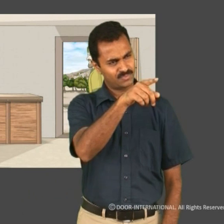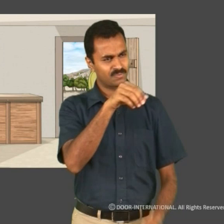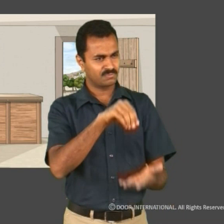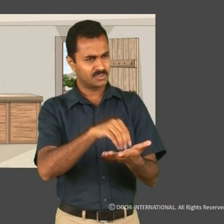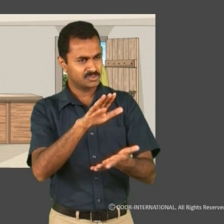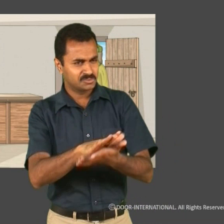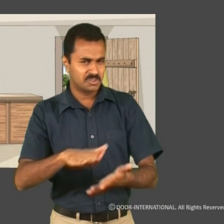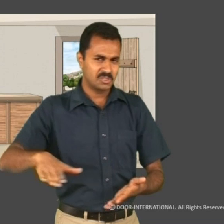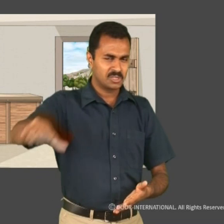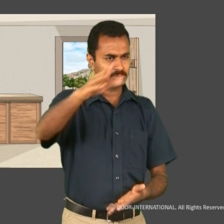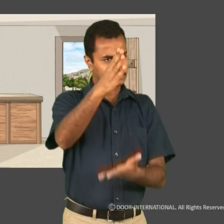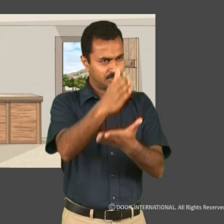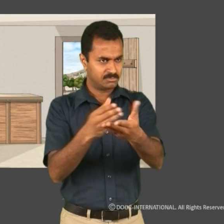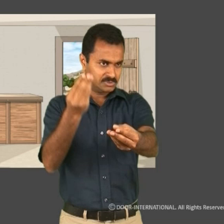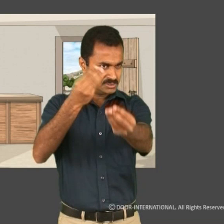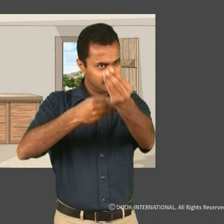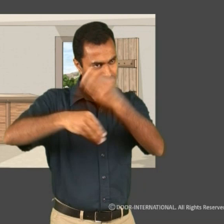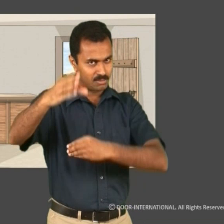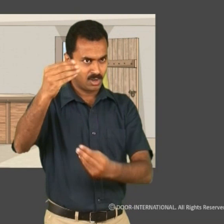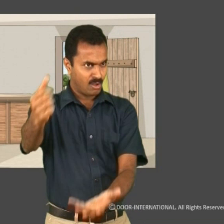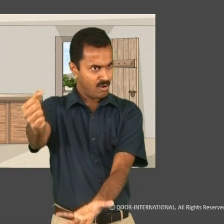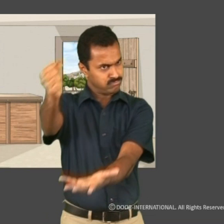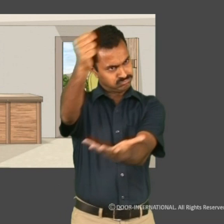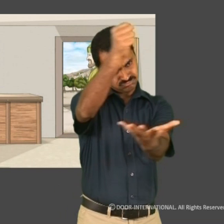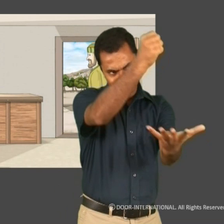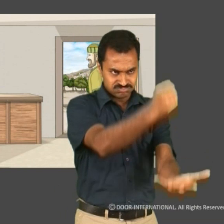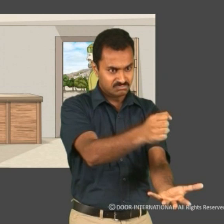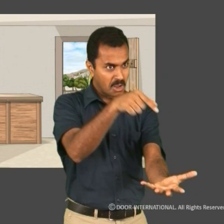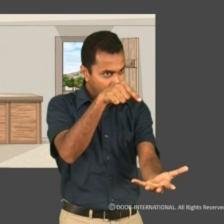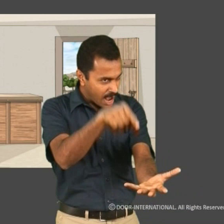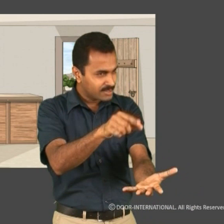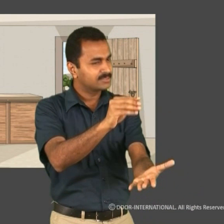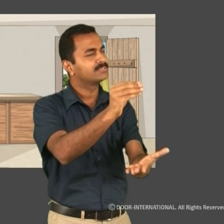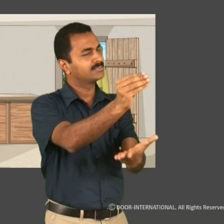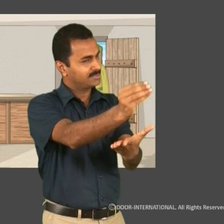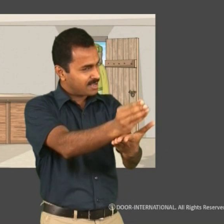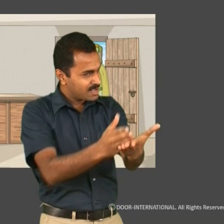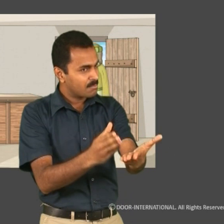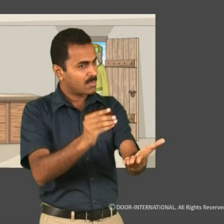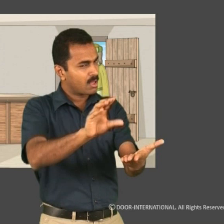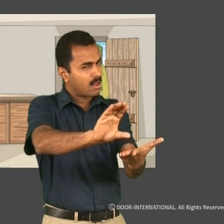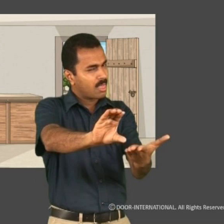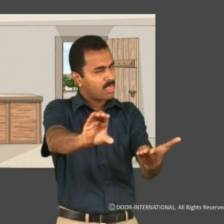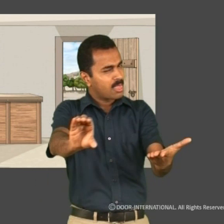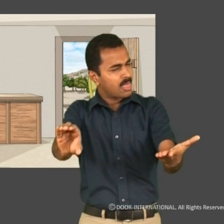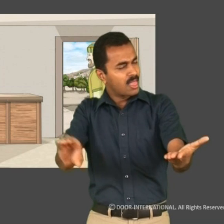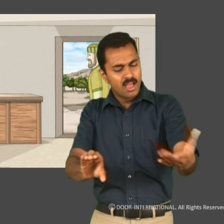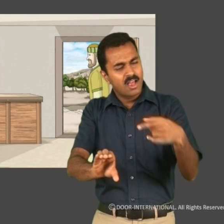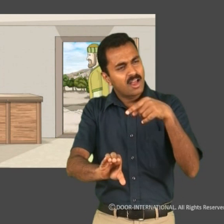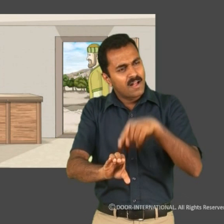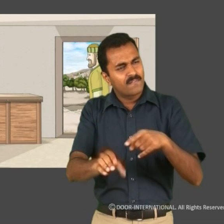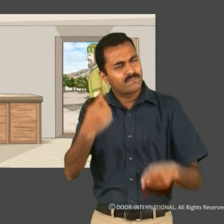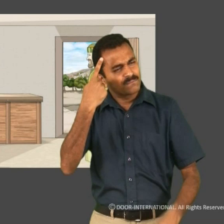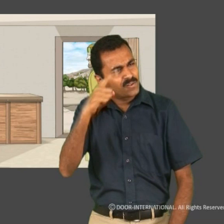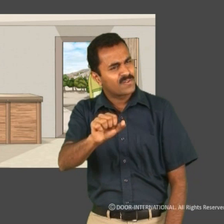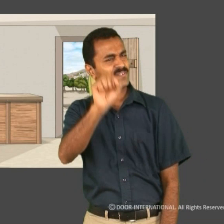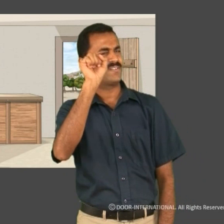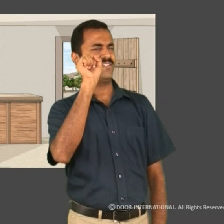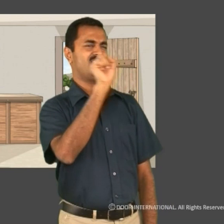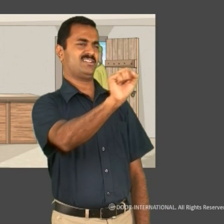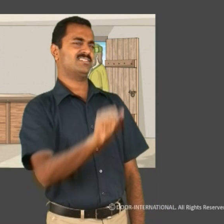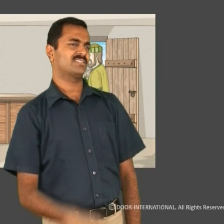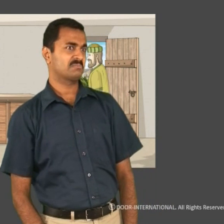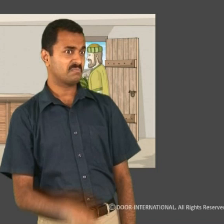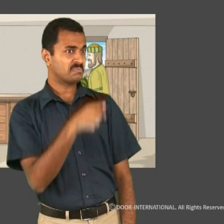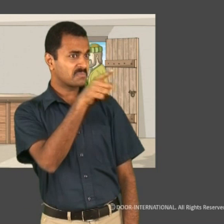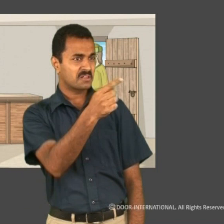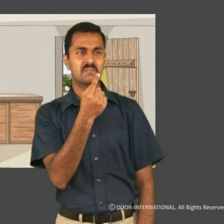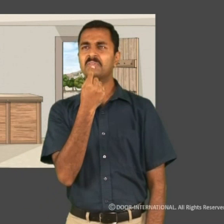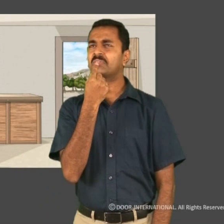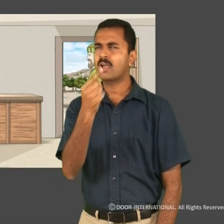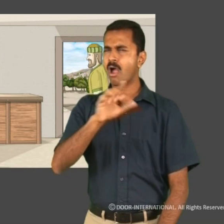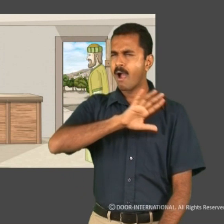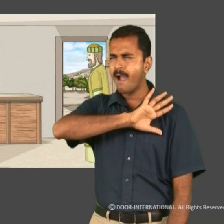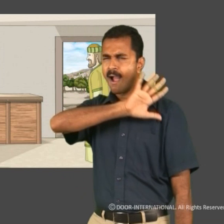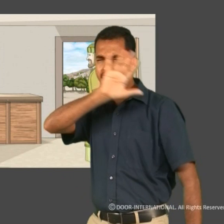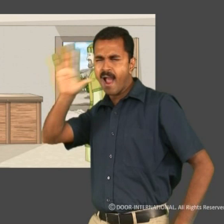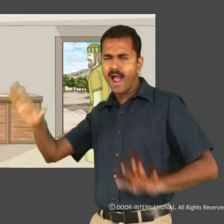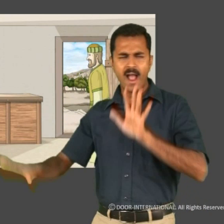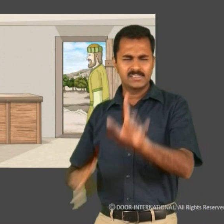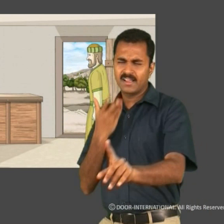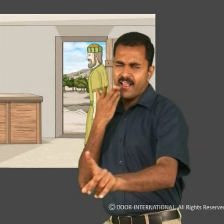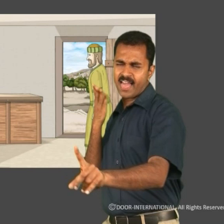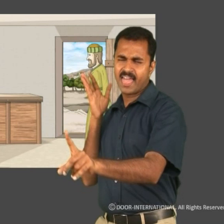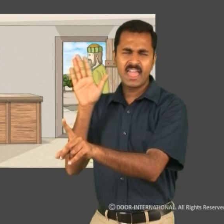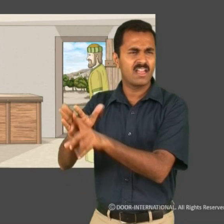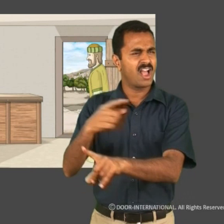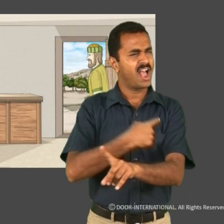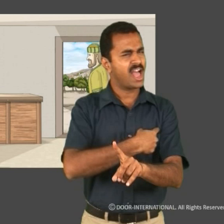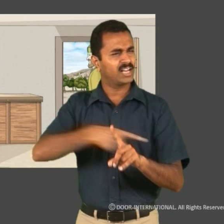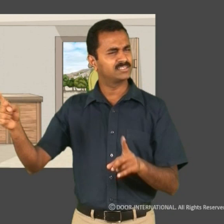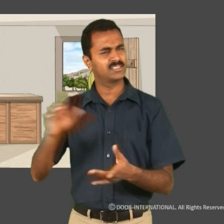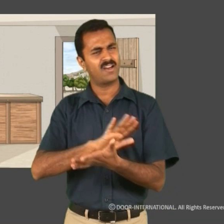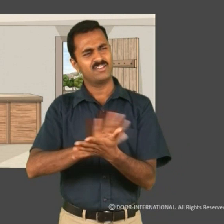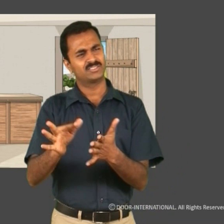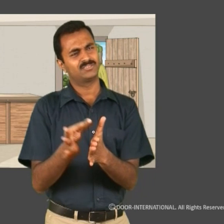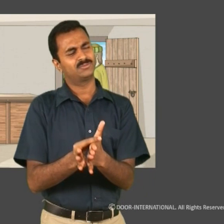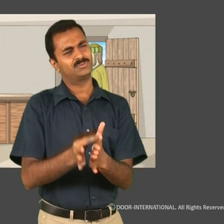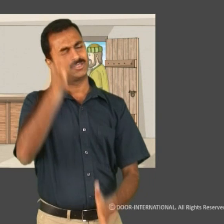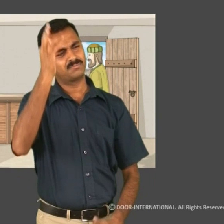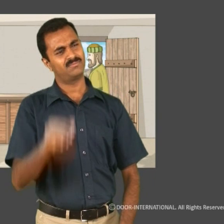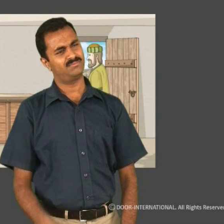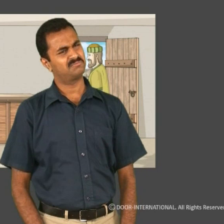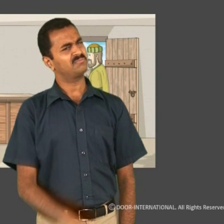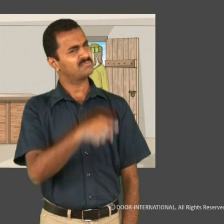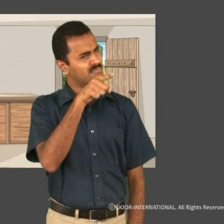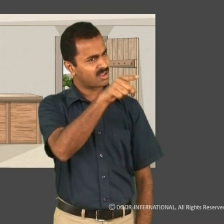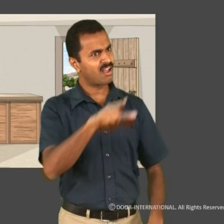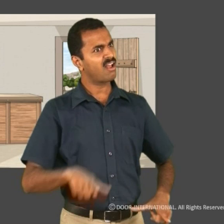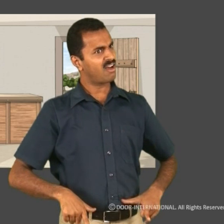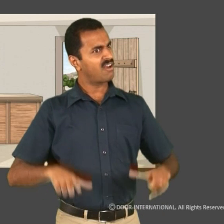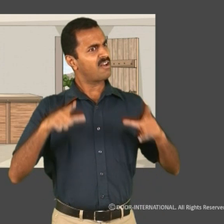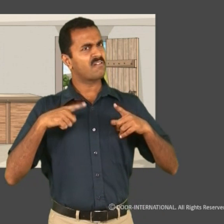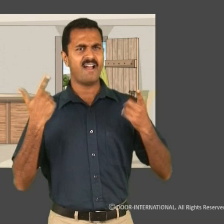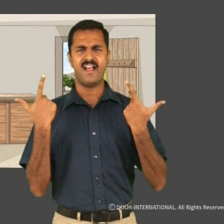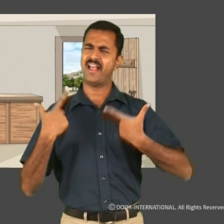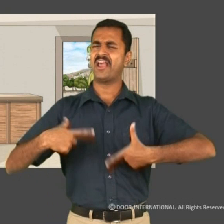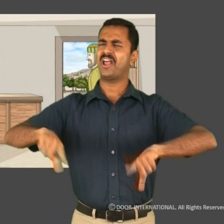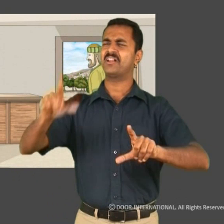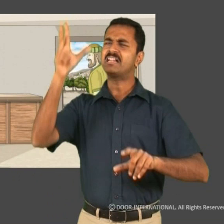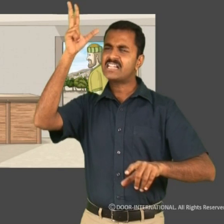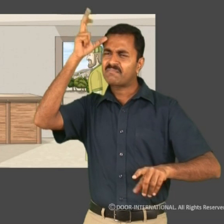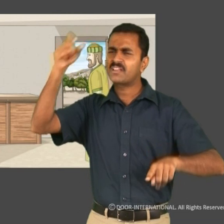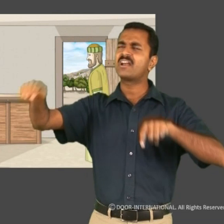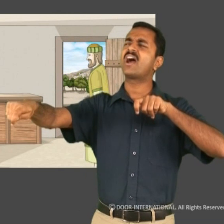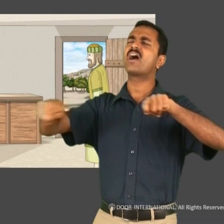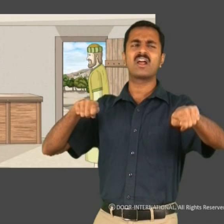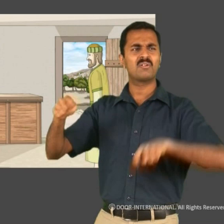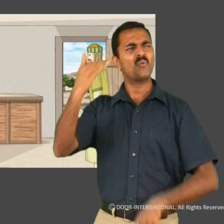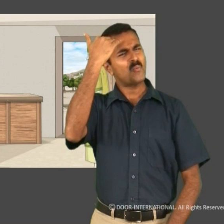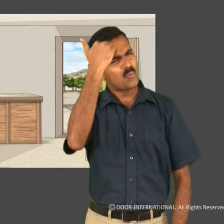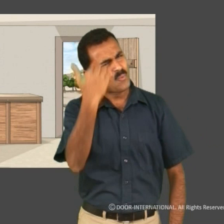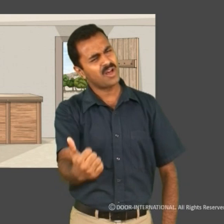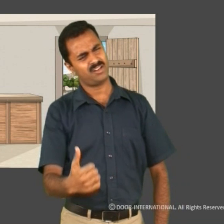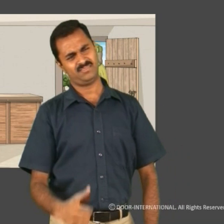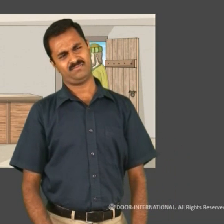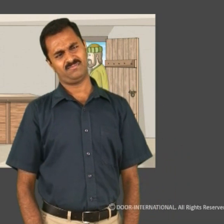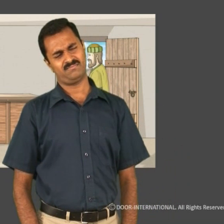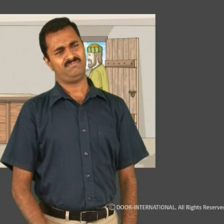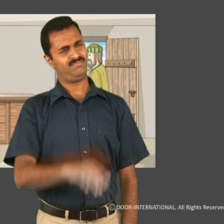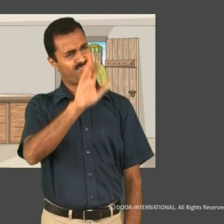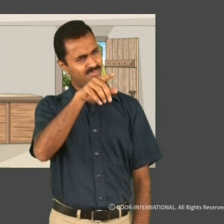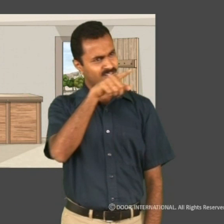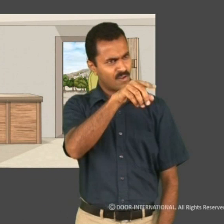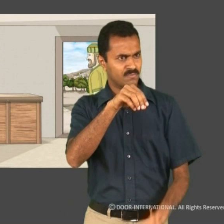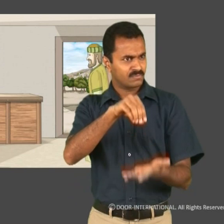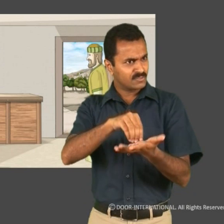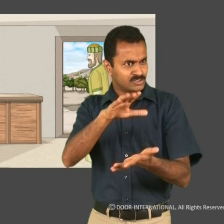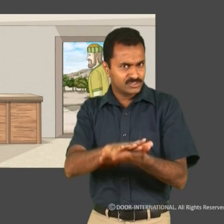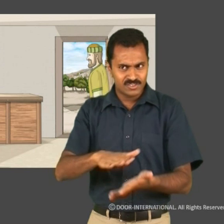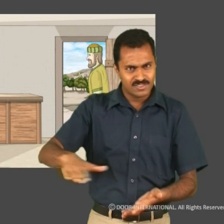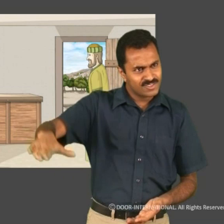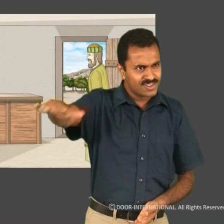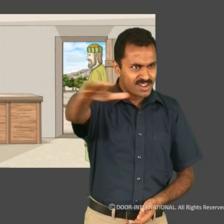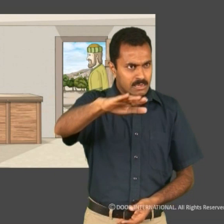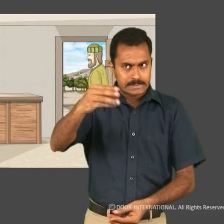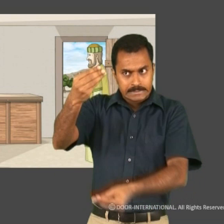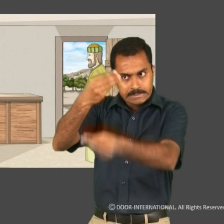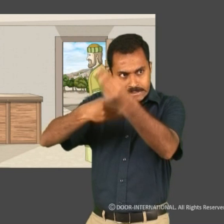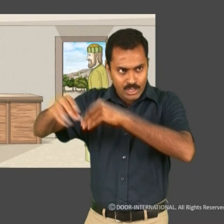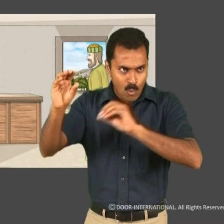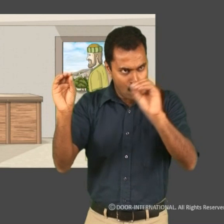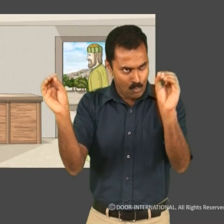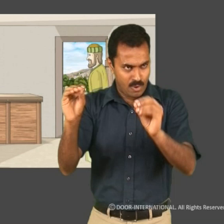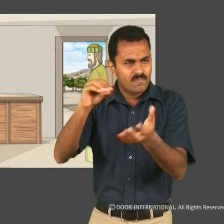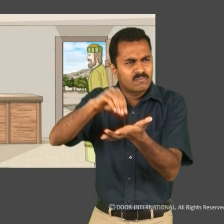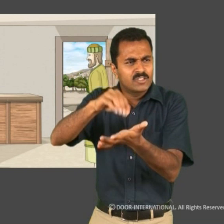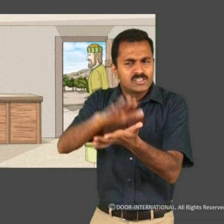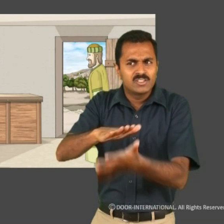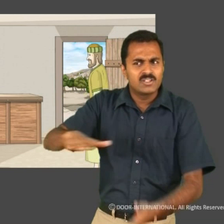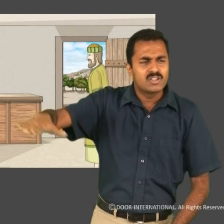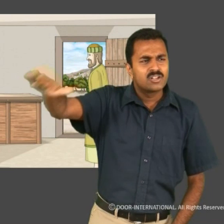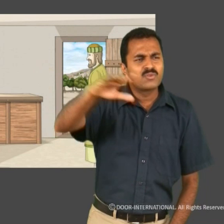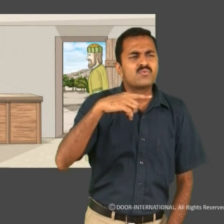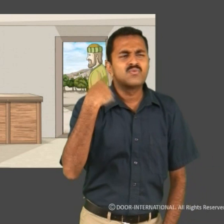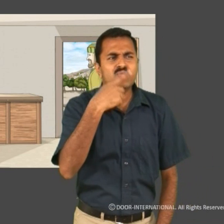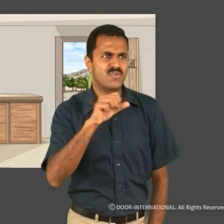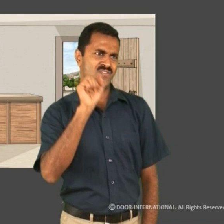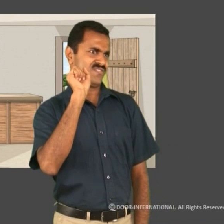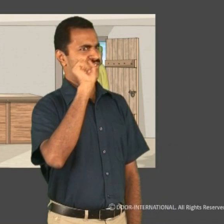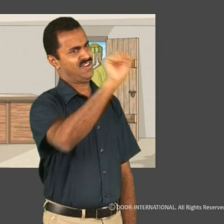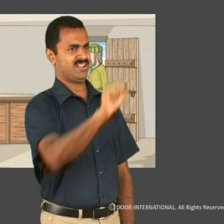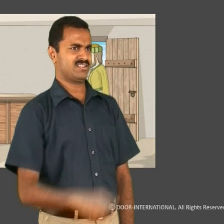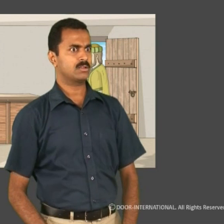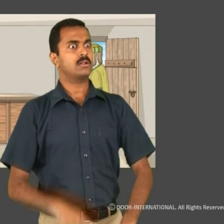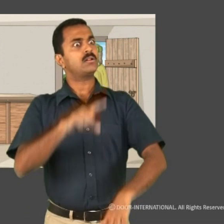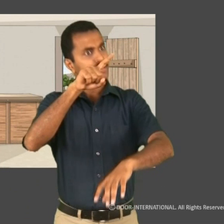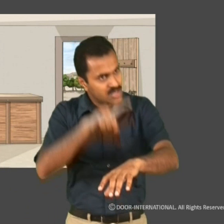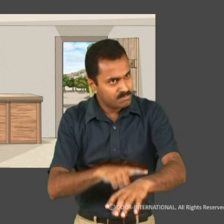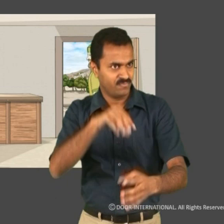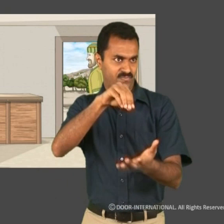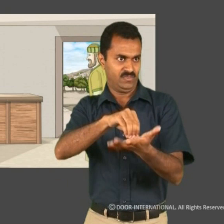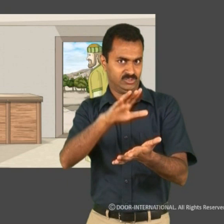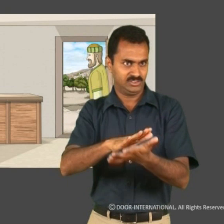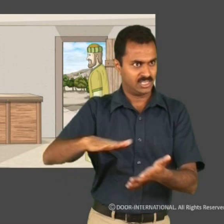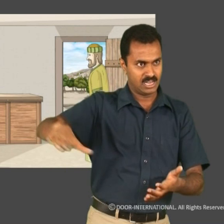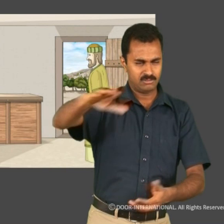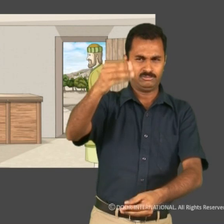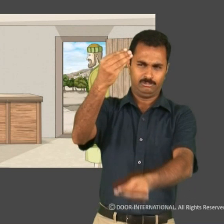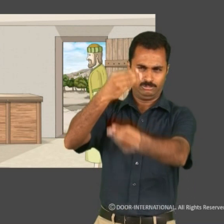Then Peter said, “Ananias, how is it that Satan has filled your heart to lie to the Holy Spirit and withhold some of the proceeds from the land?